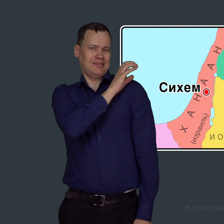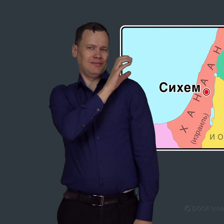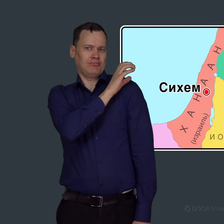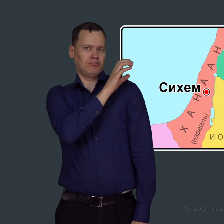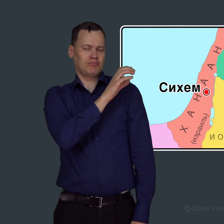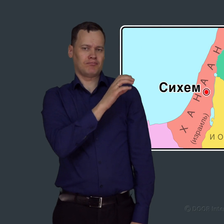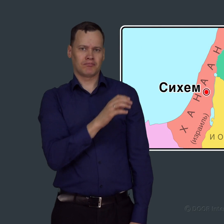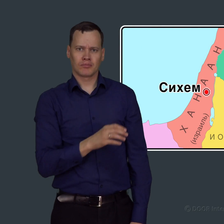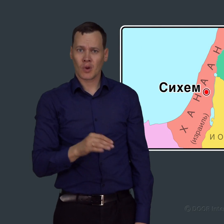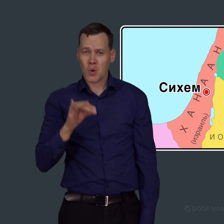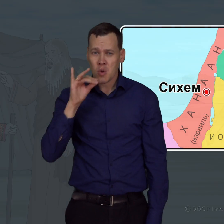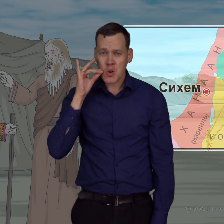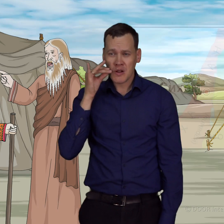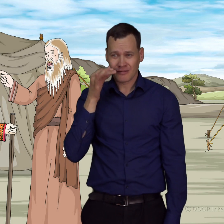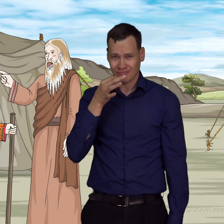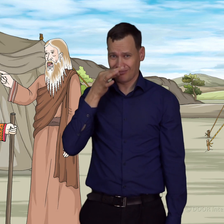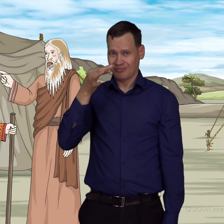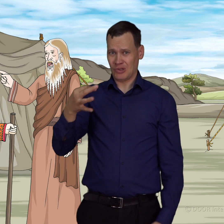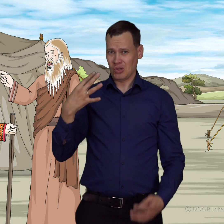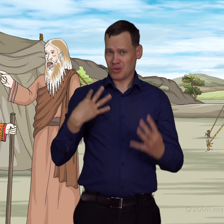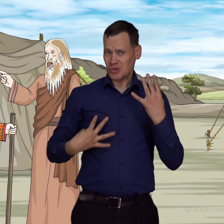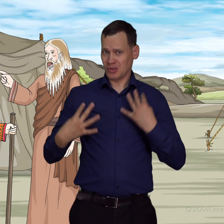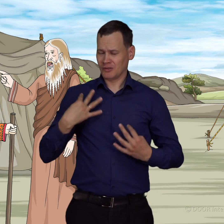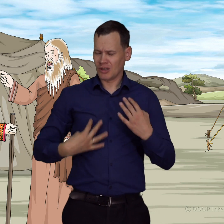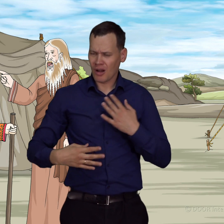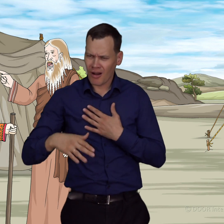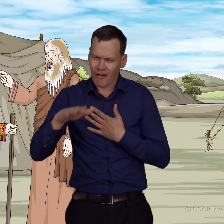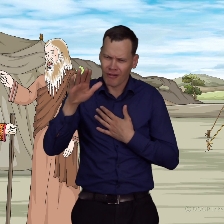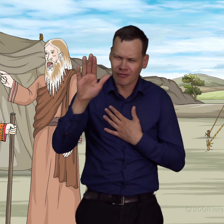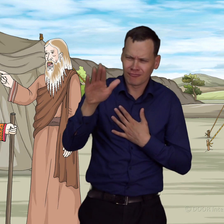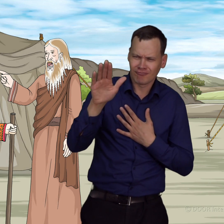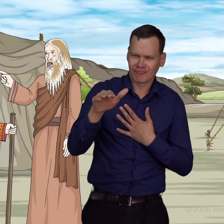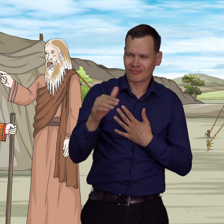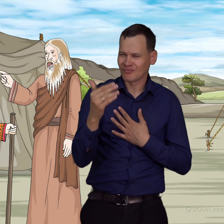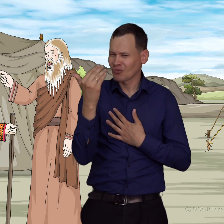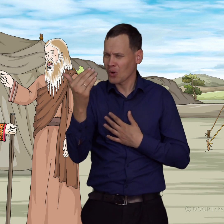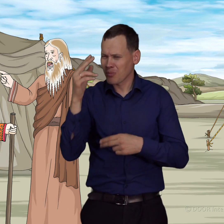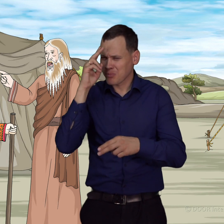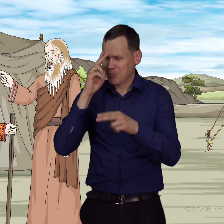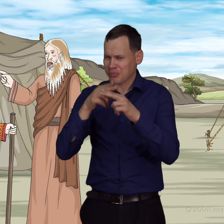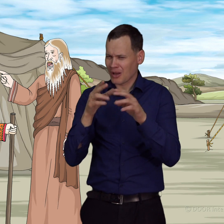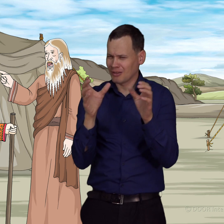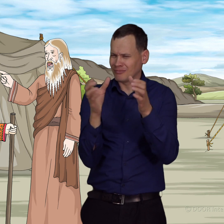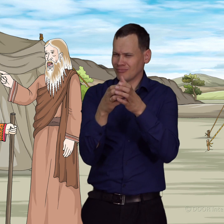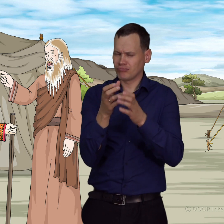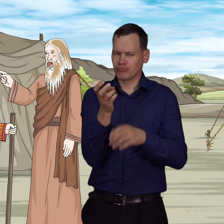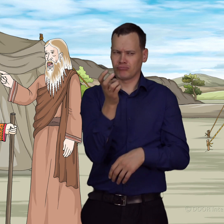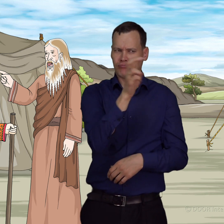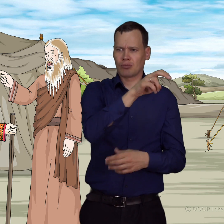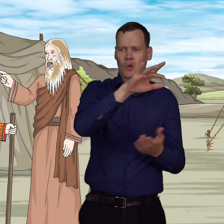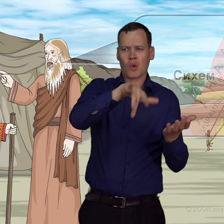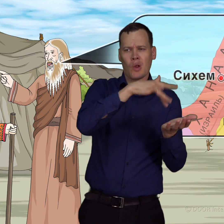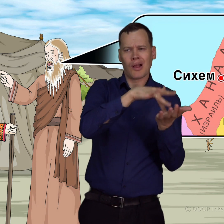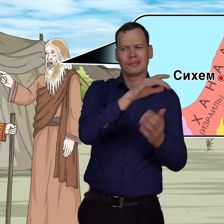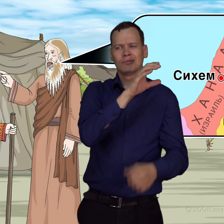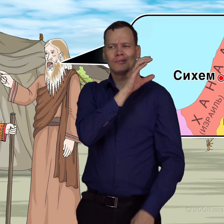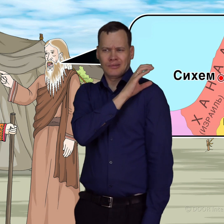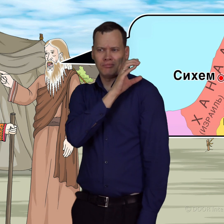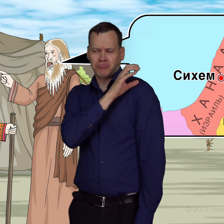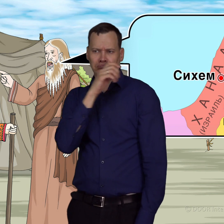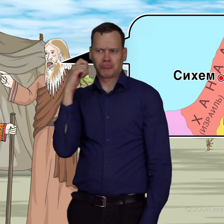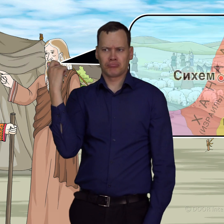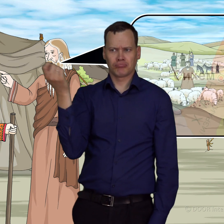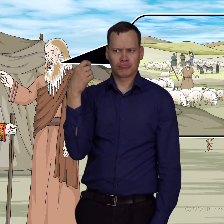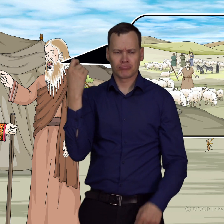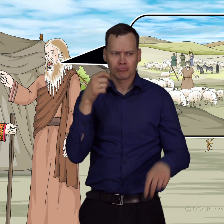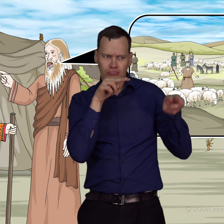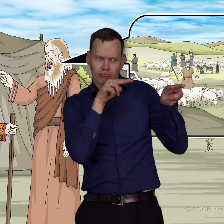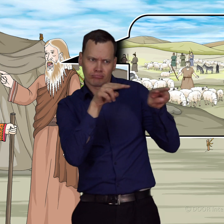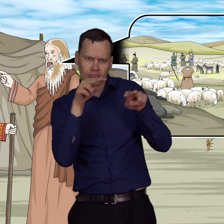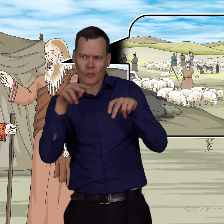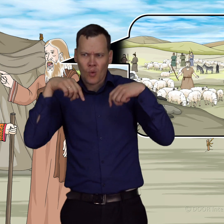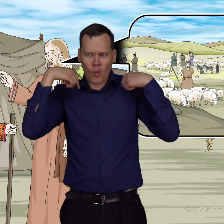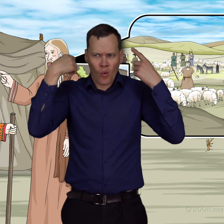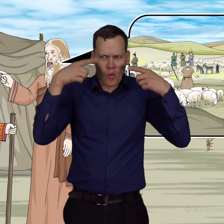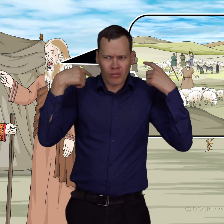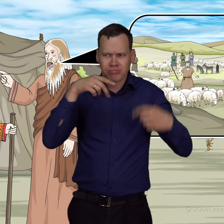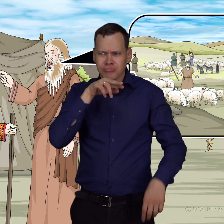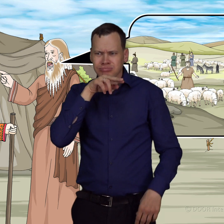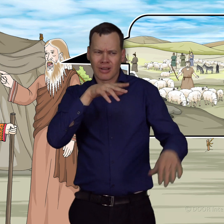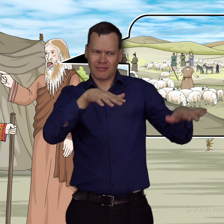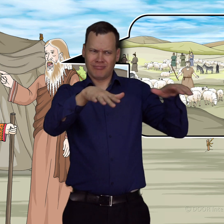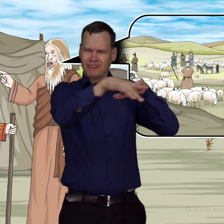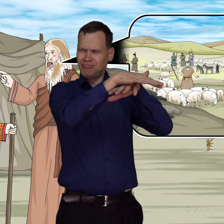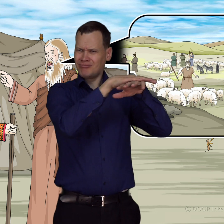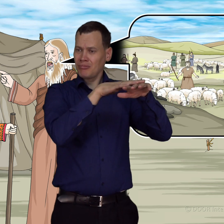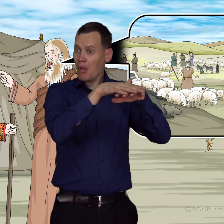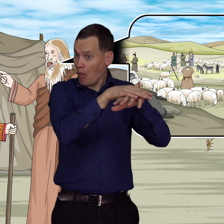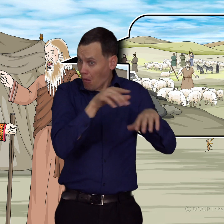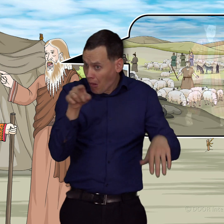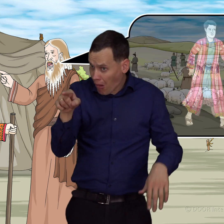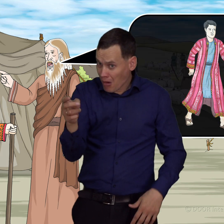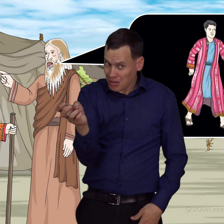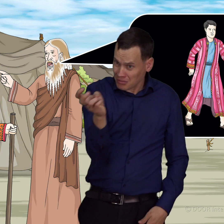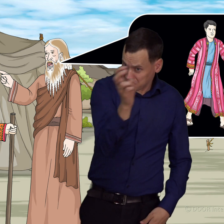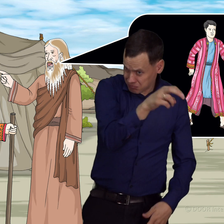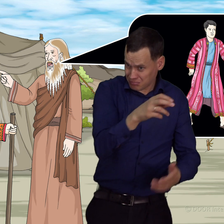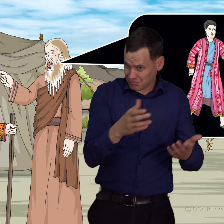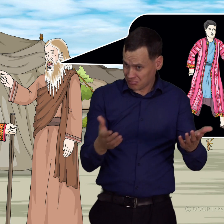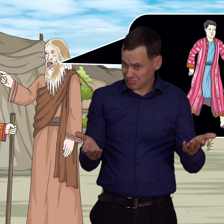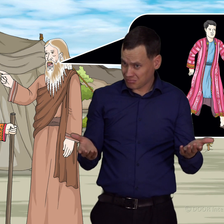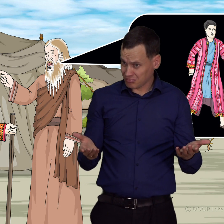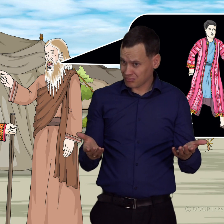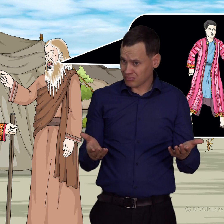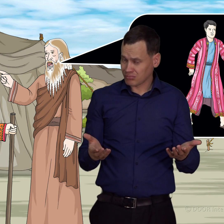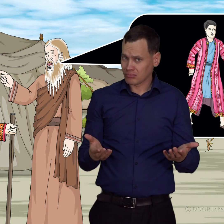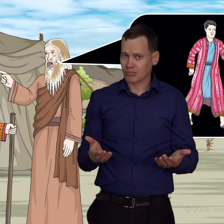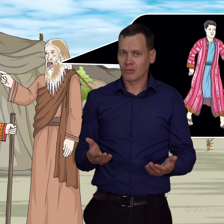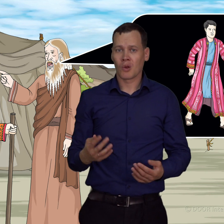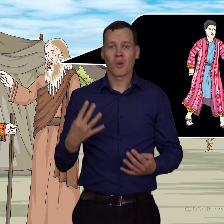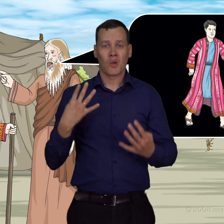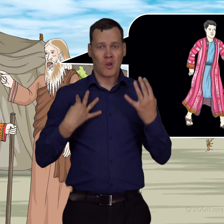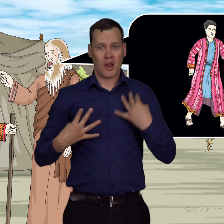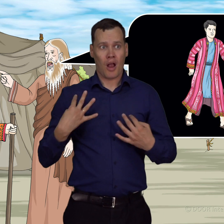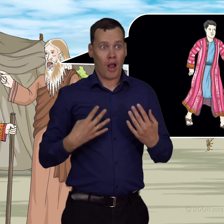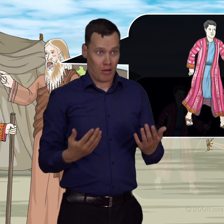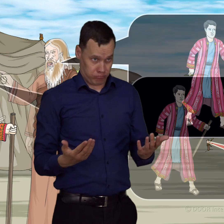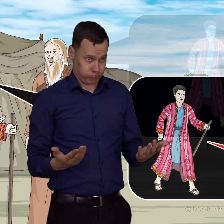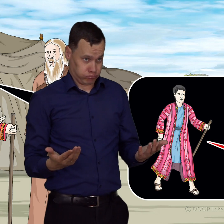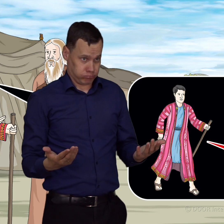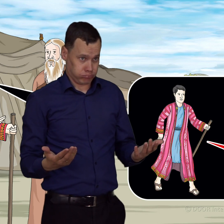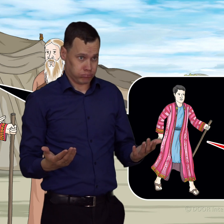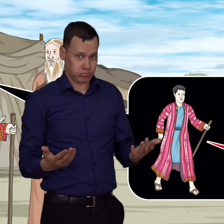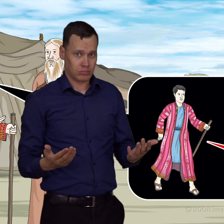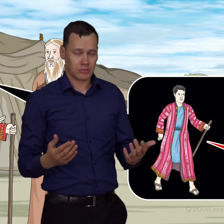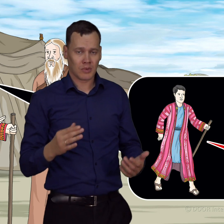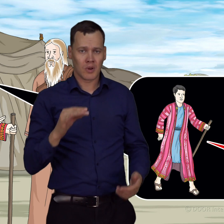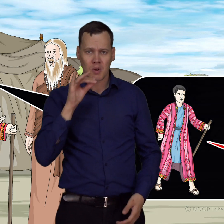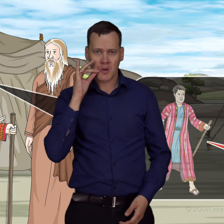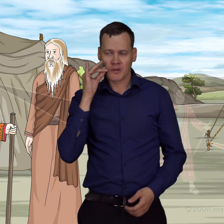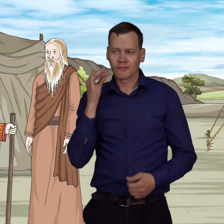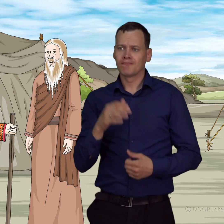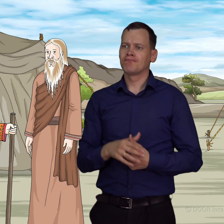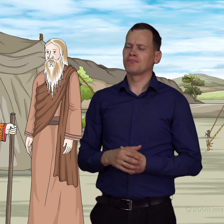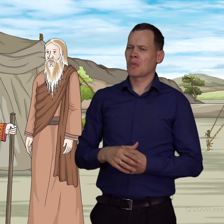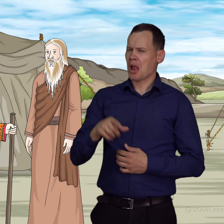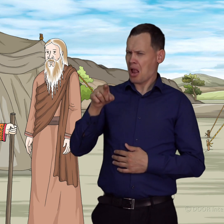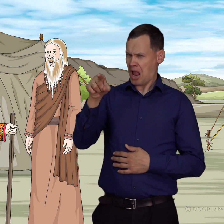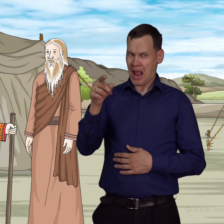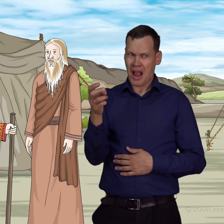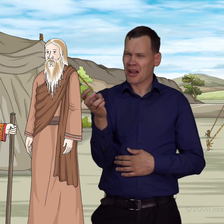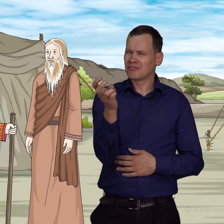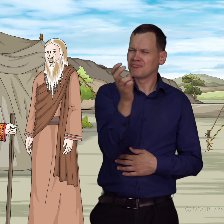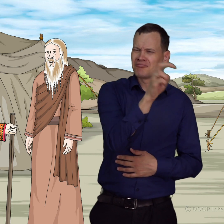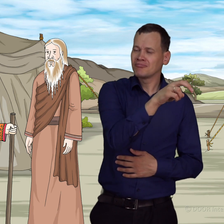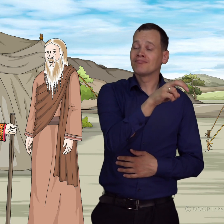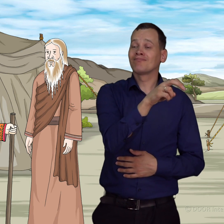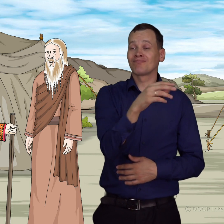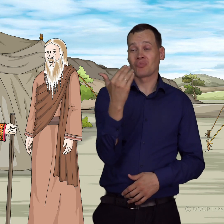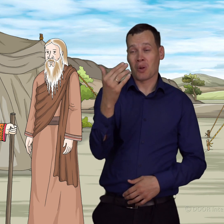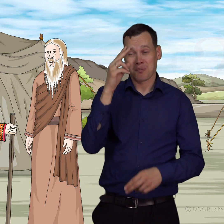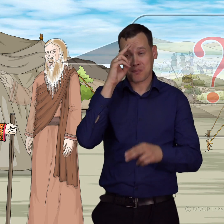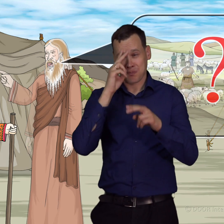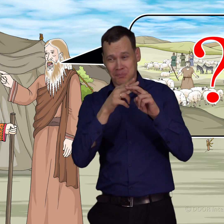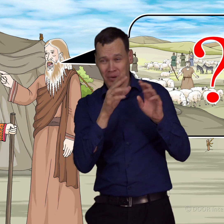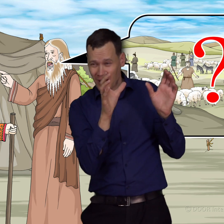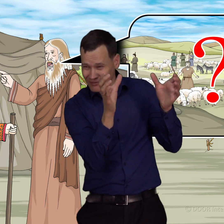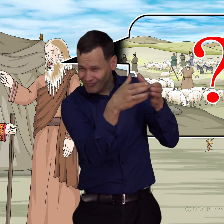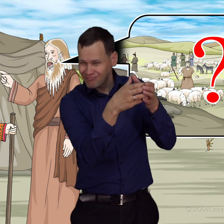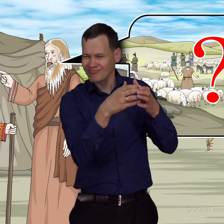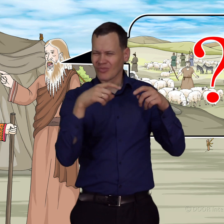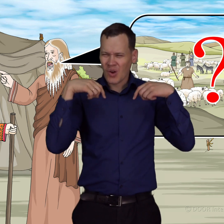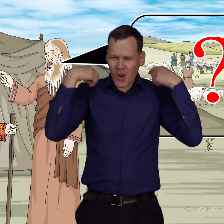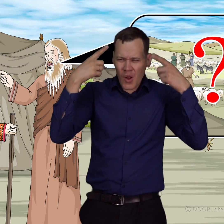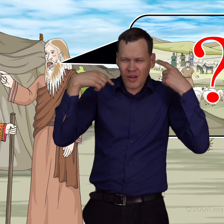Israel said to him, “Are not your brothers pasturing the flocks at Shechem? Get ready; I am sending you to them.” “I am ready,” Joseph replied.